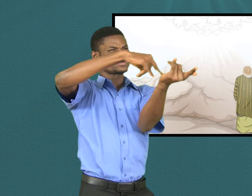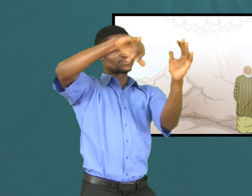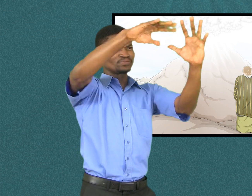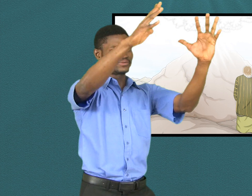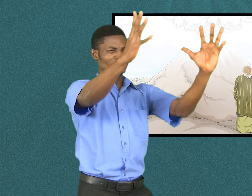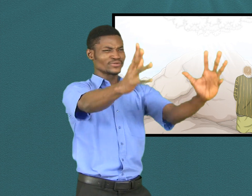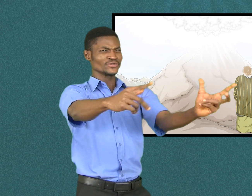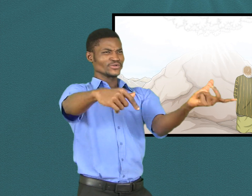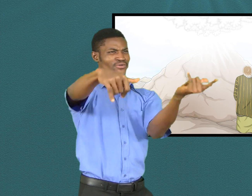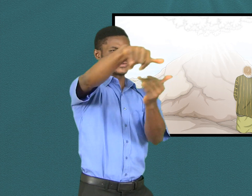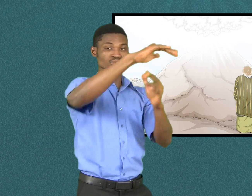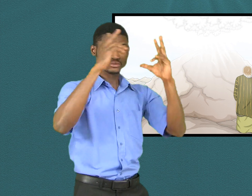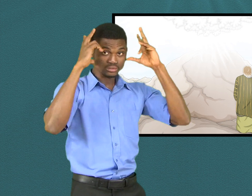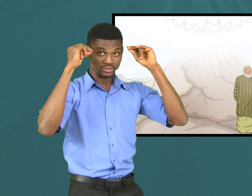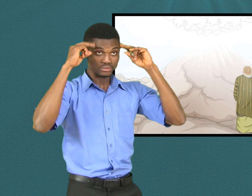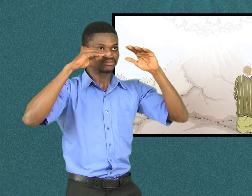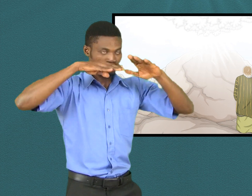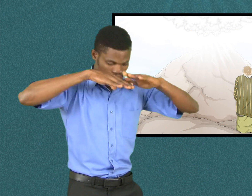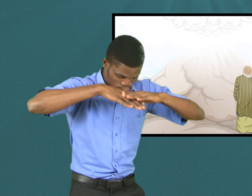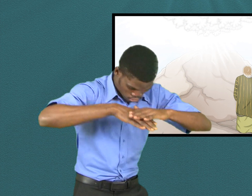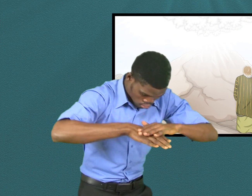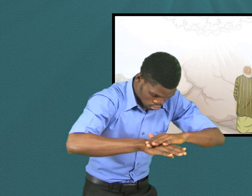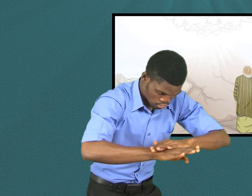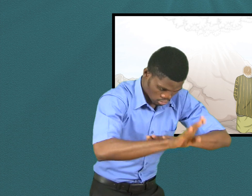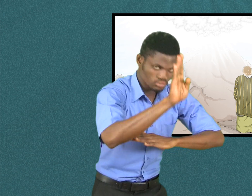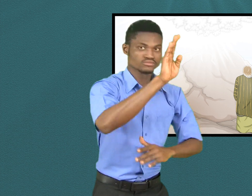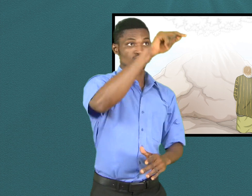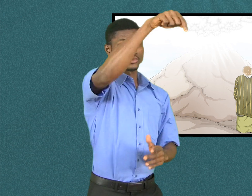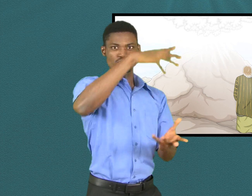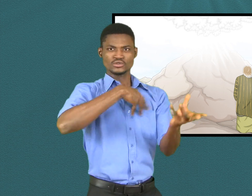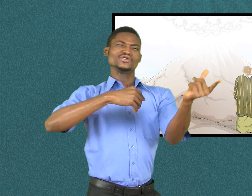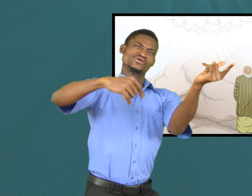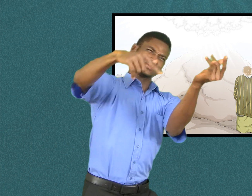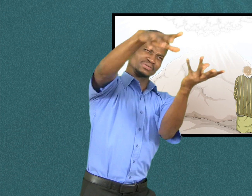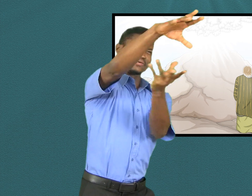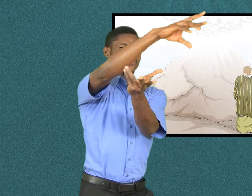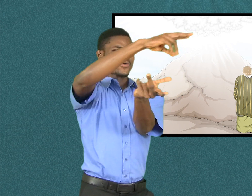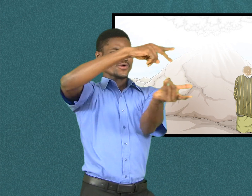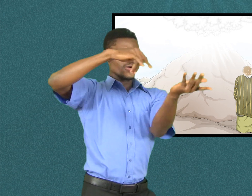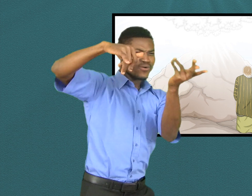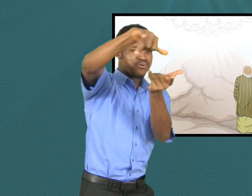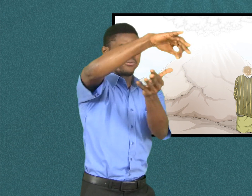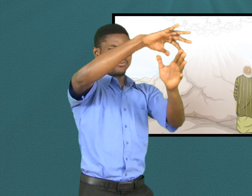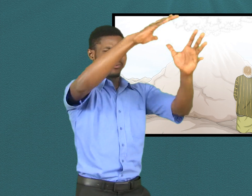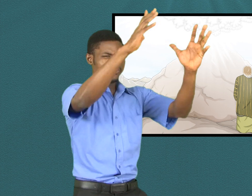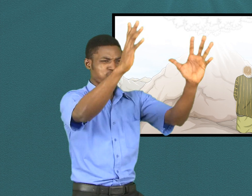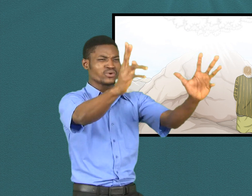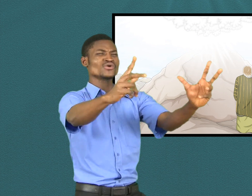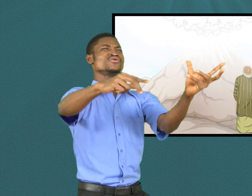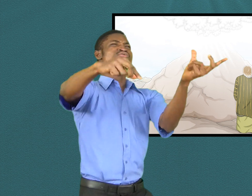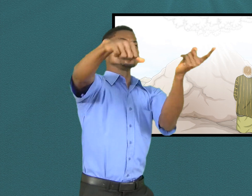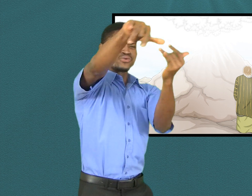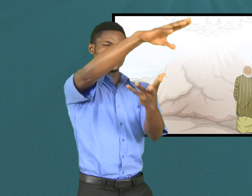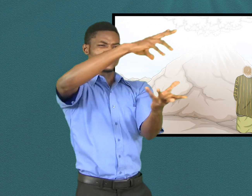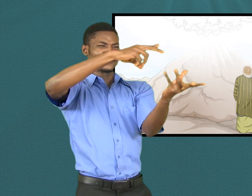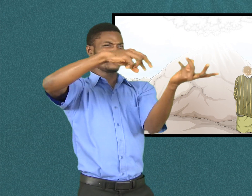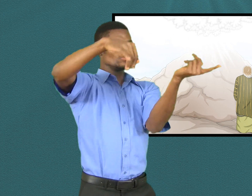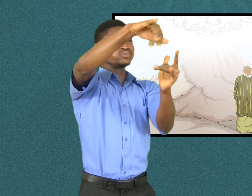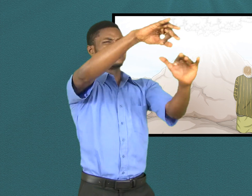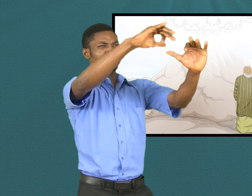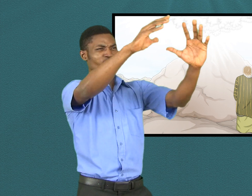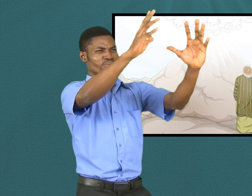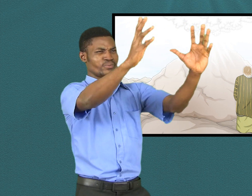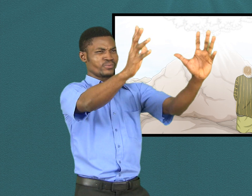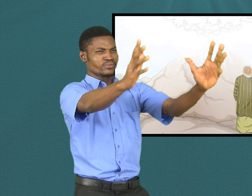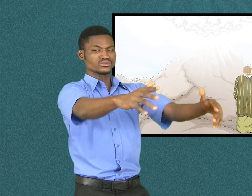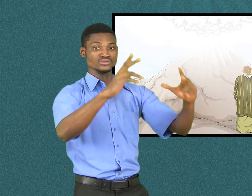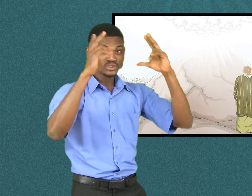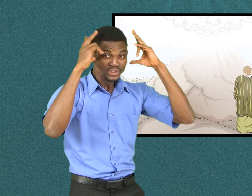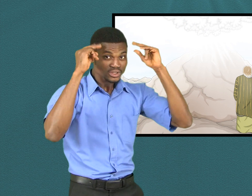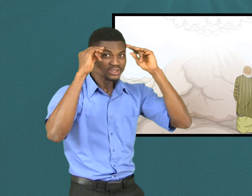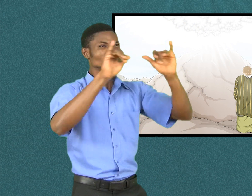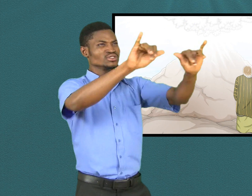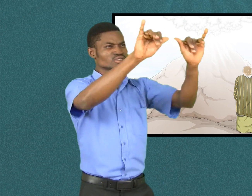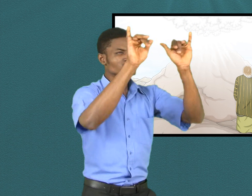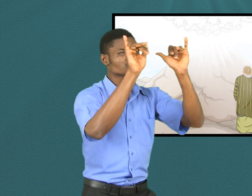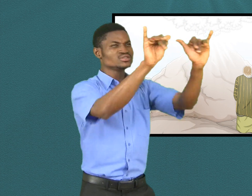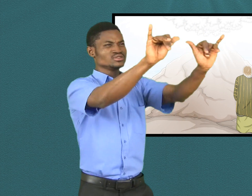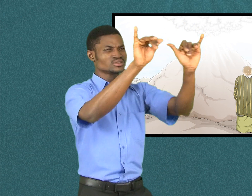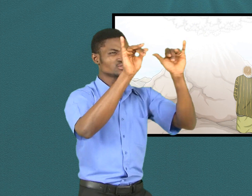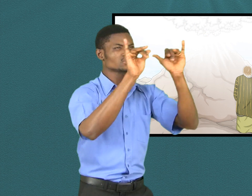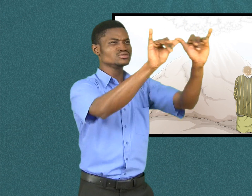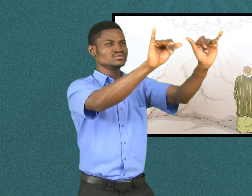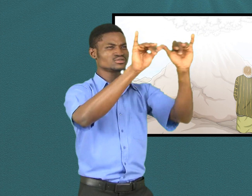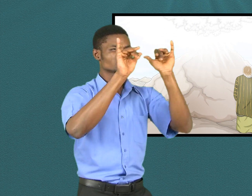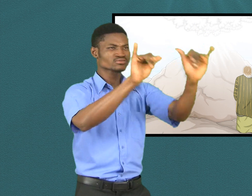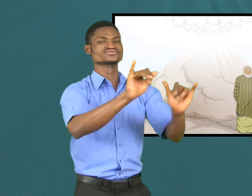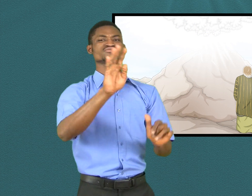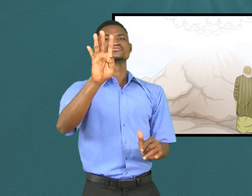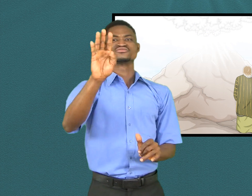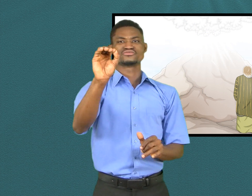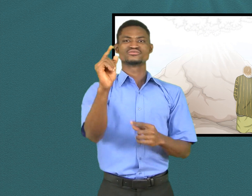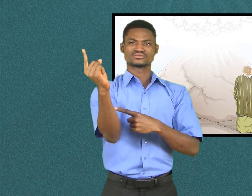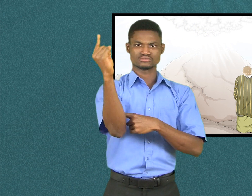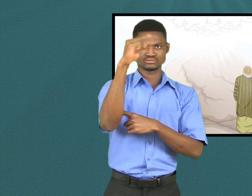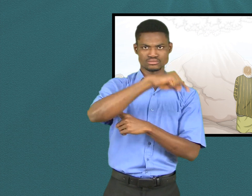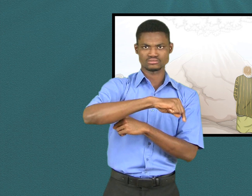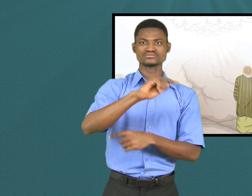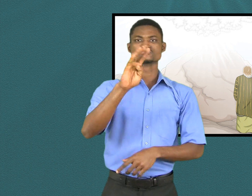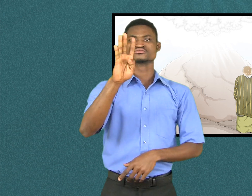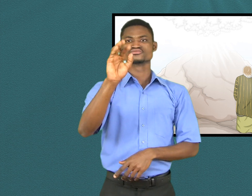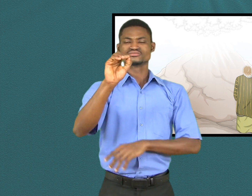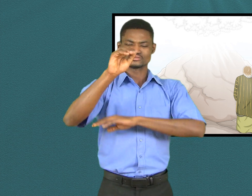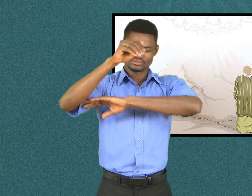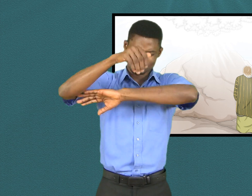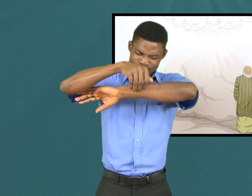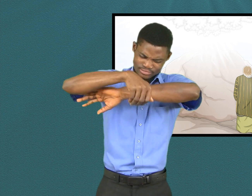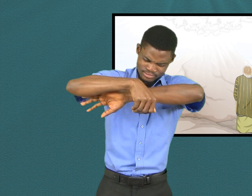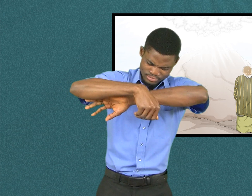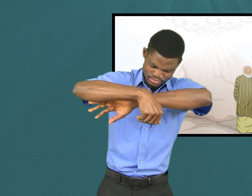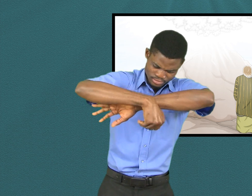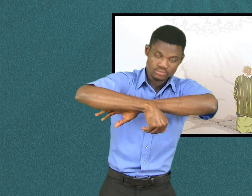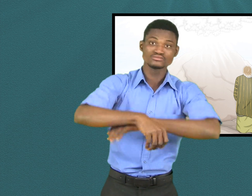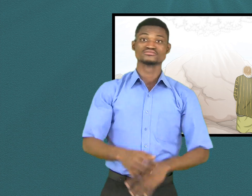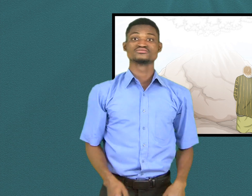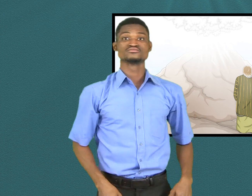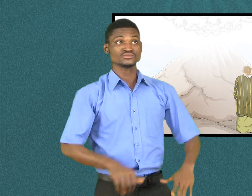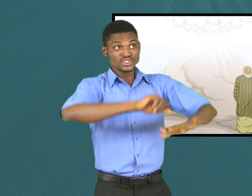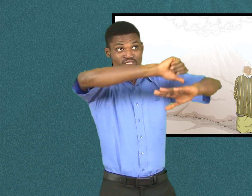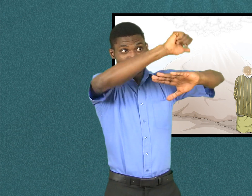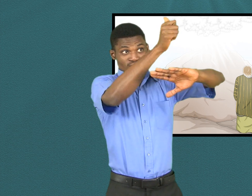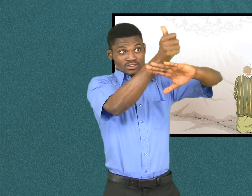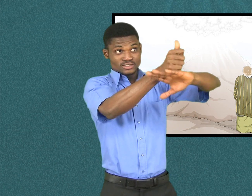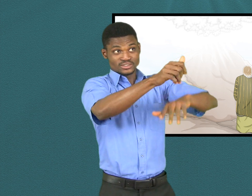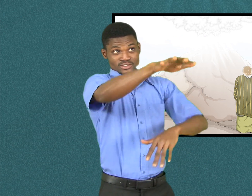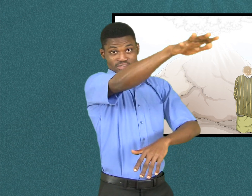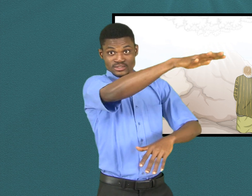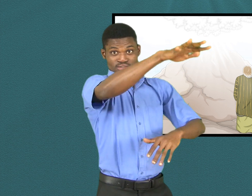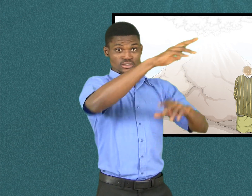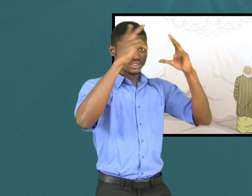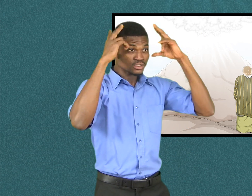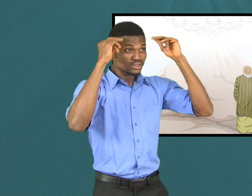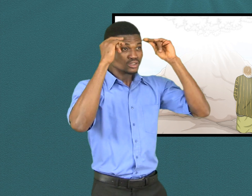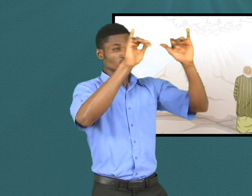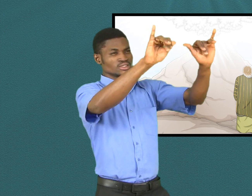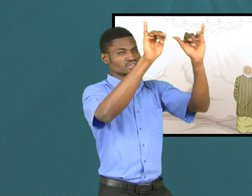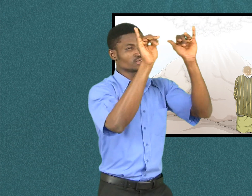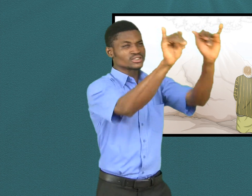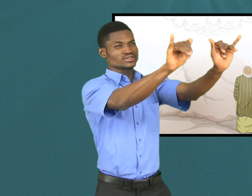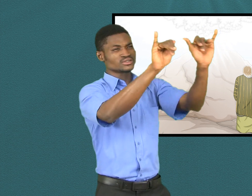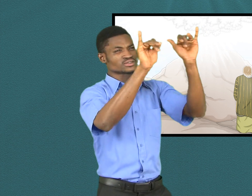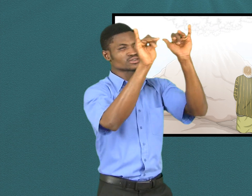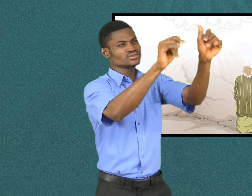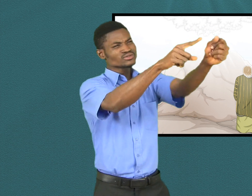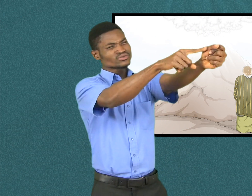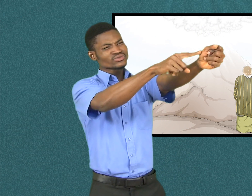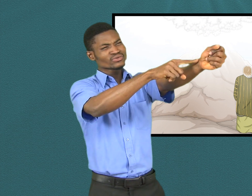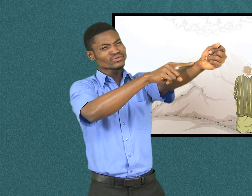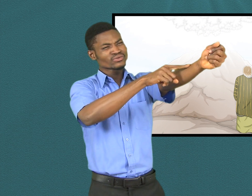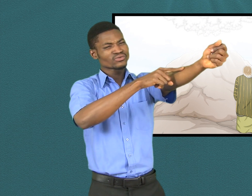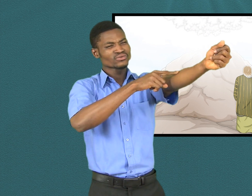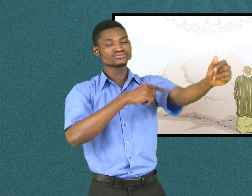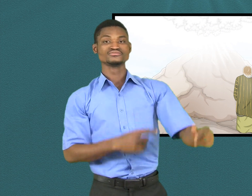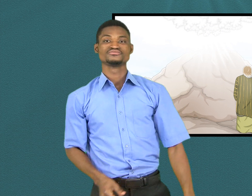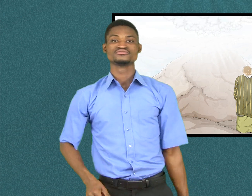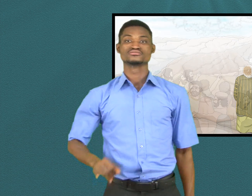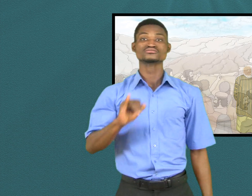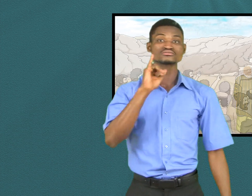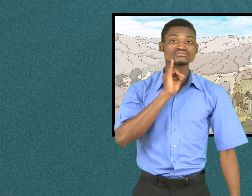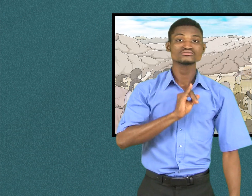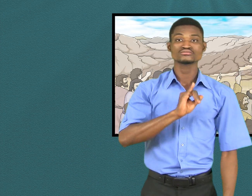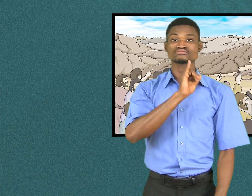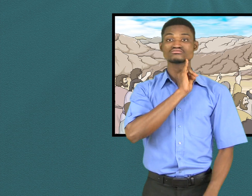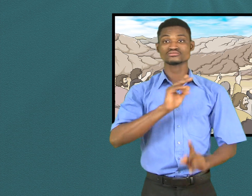Moses entered the cloud as he went up on the mountain, and he remained on the mountain forty days and forty nights.